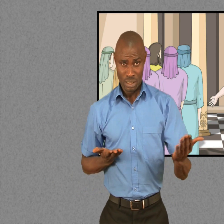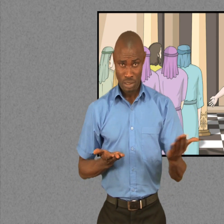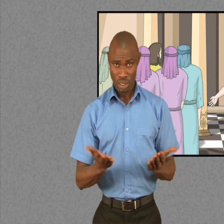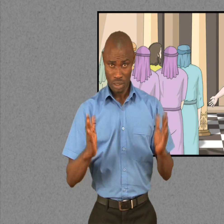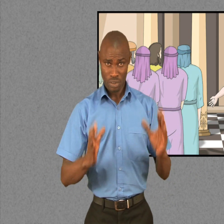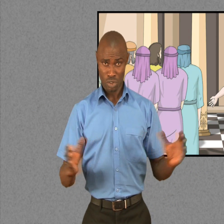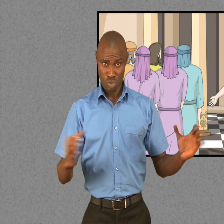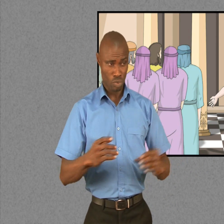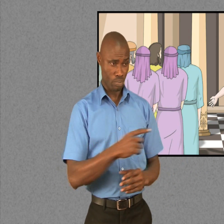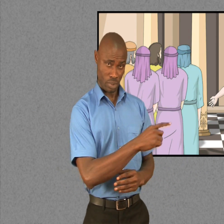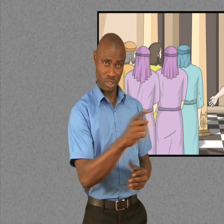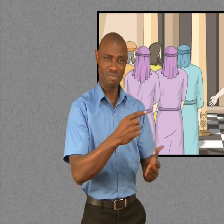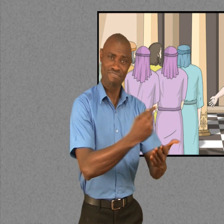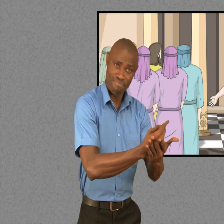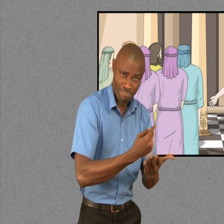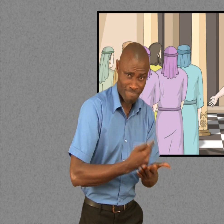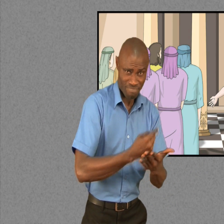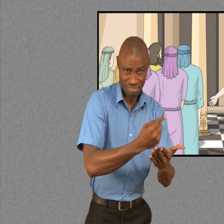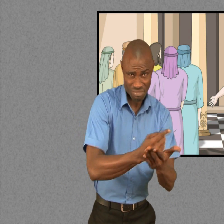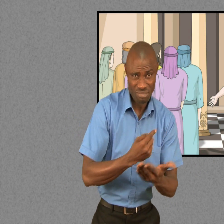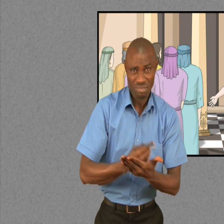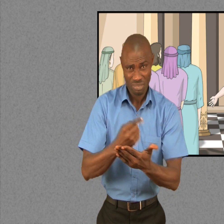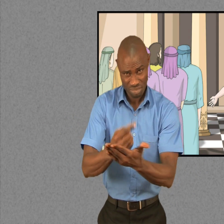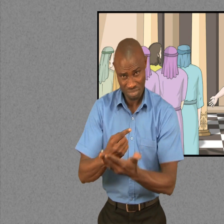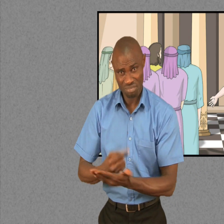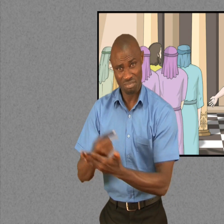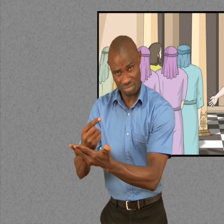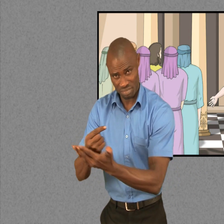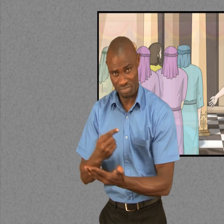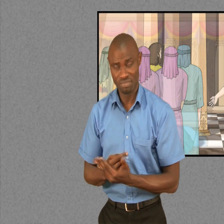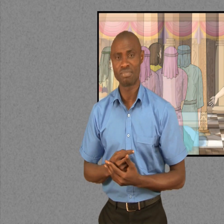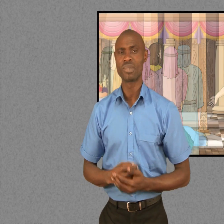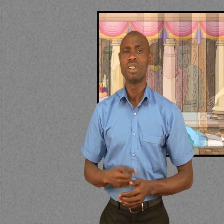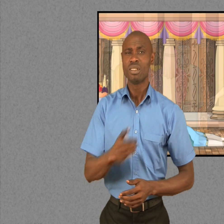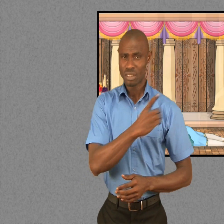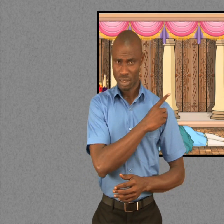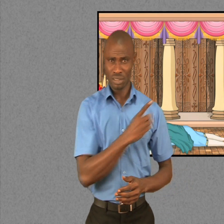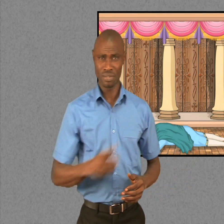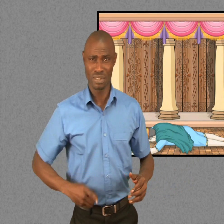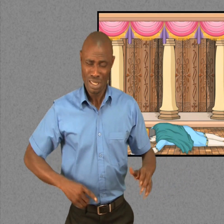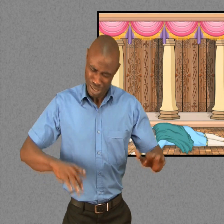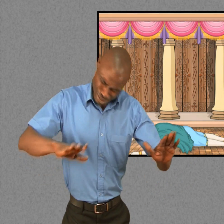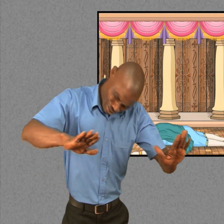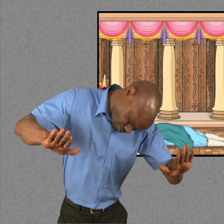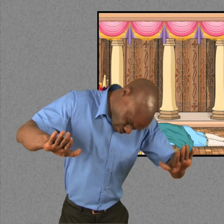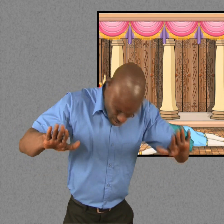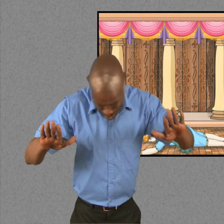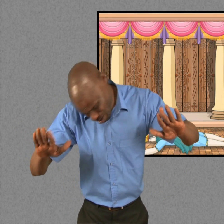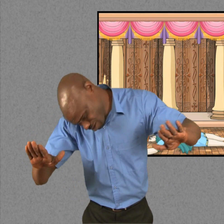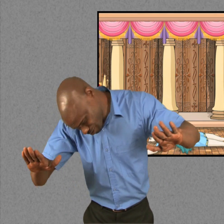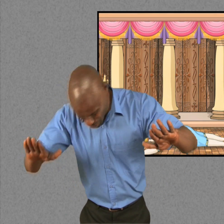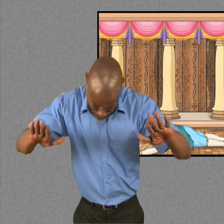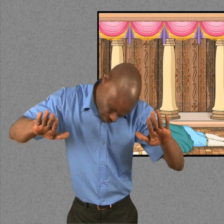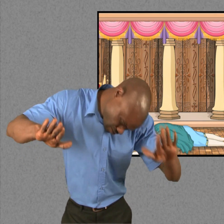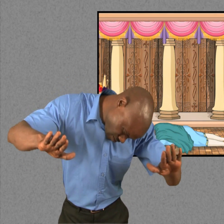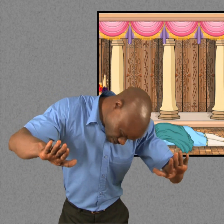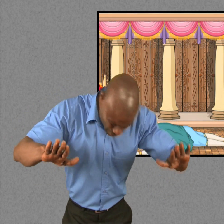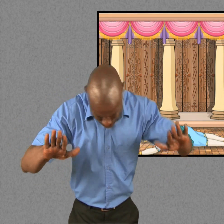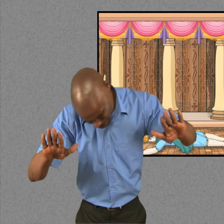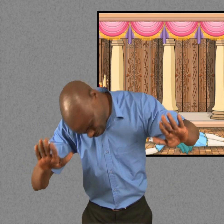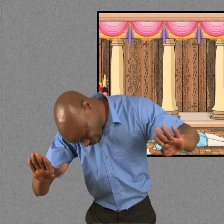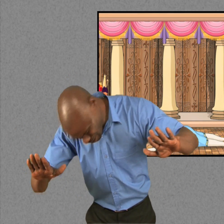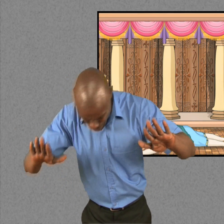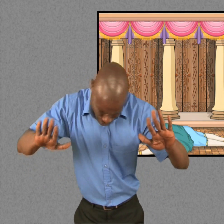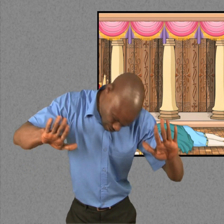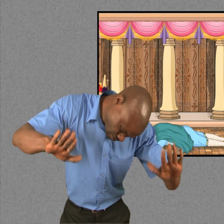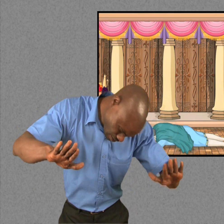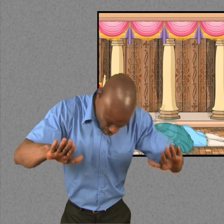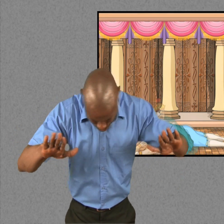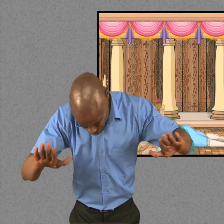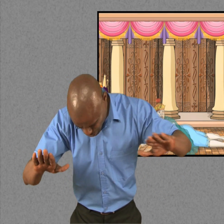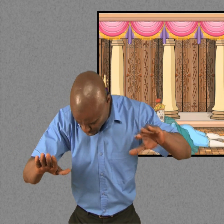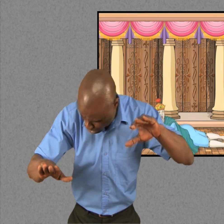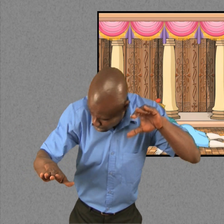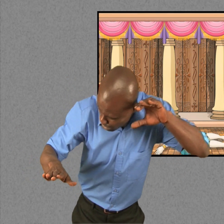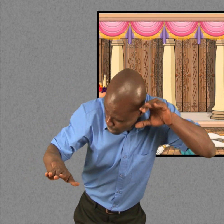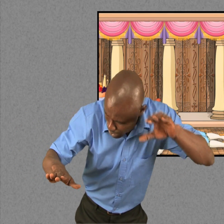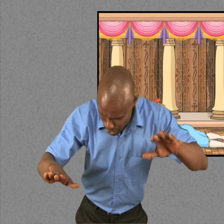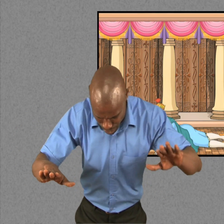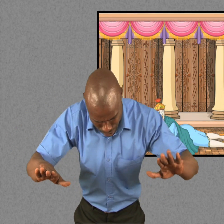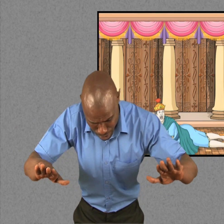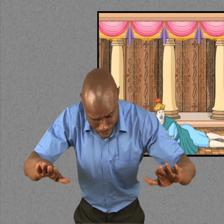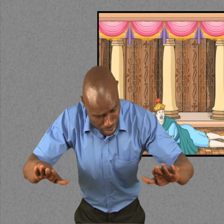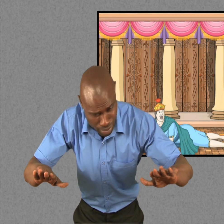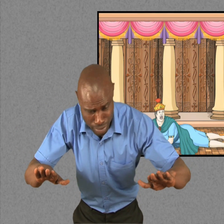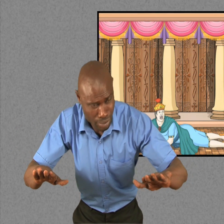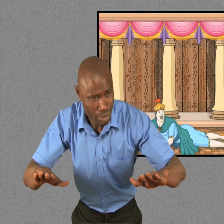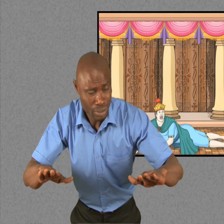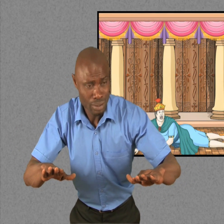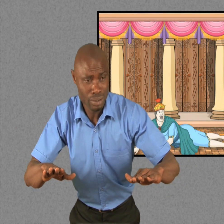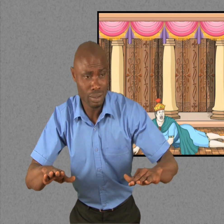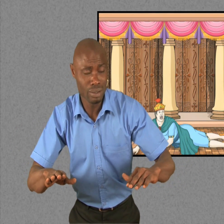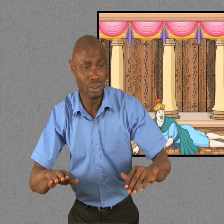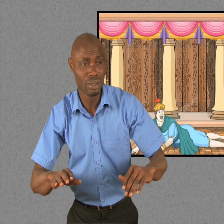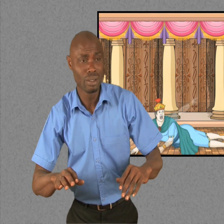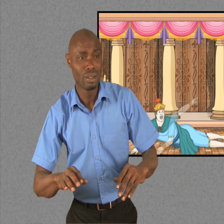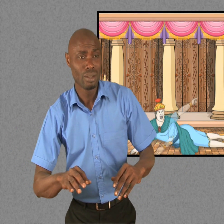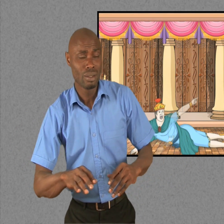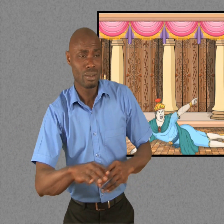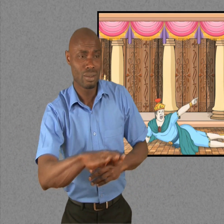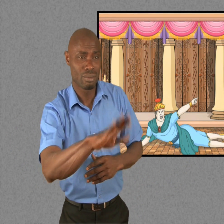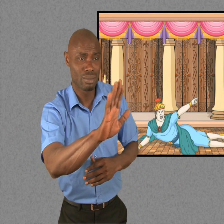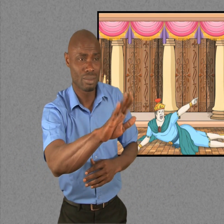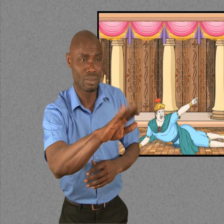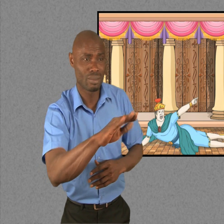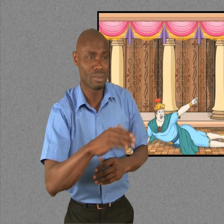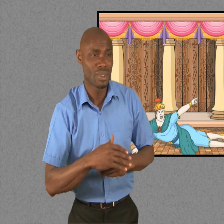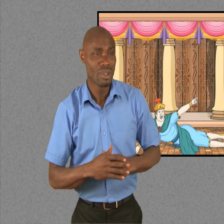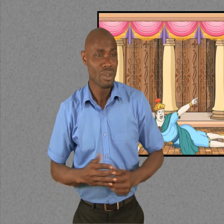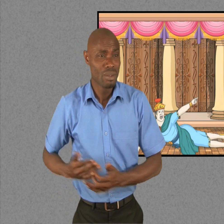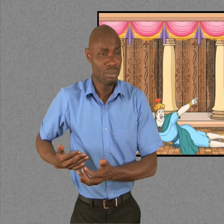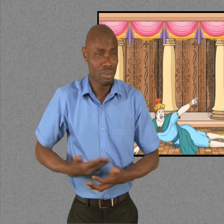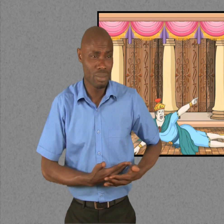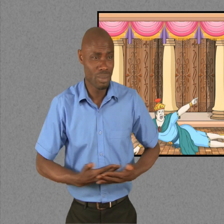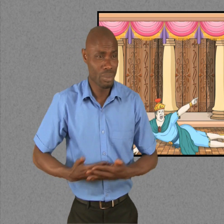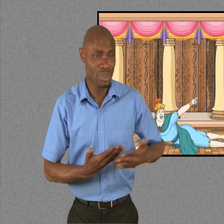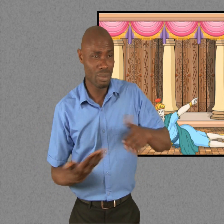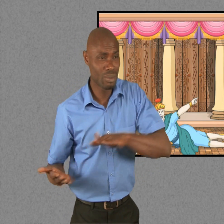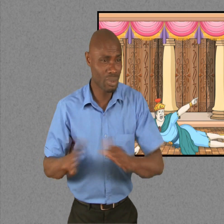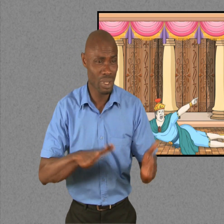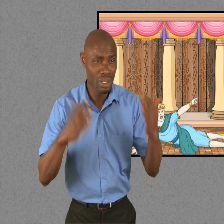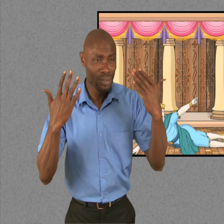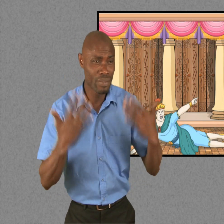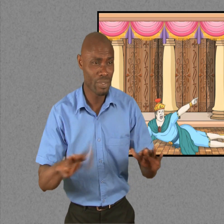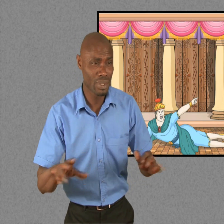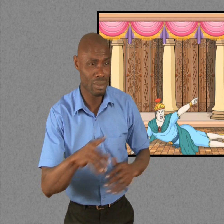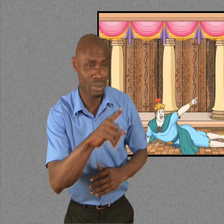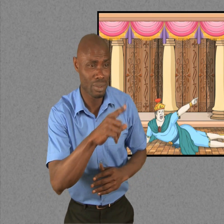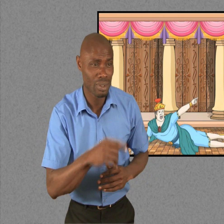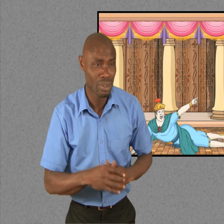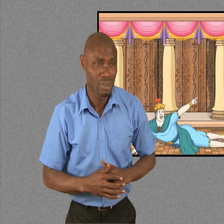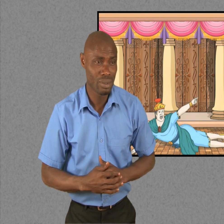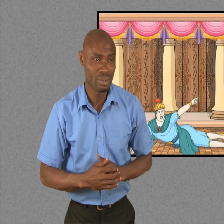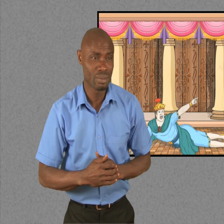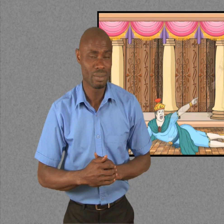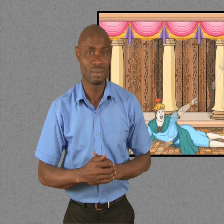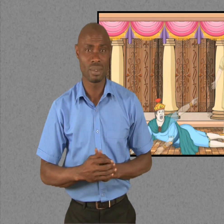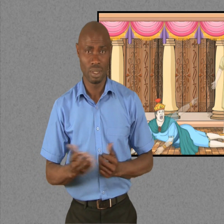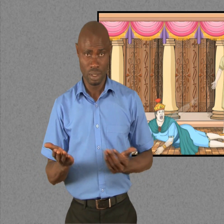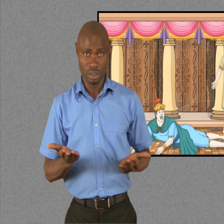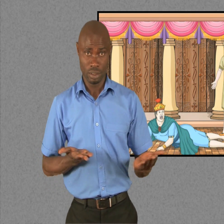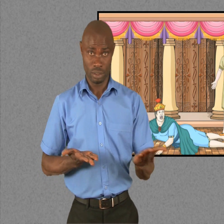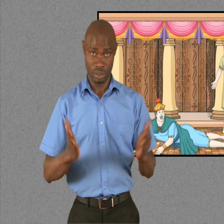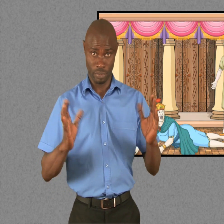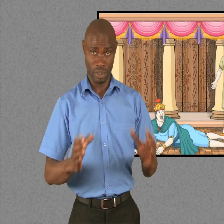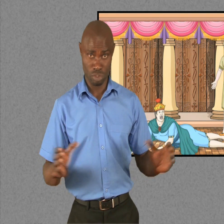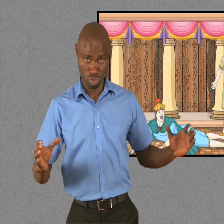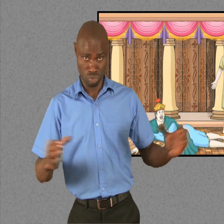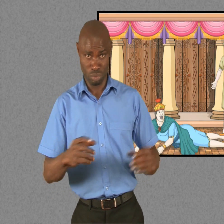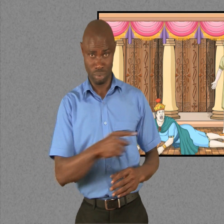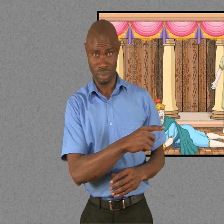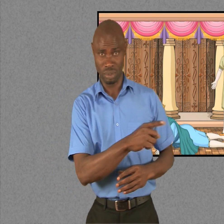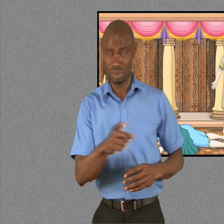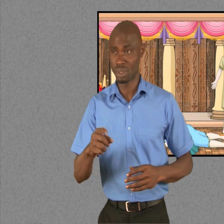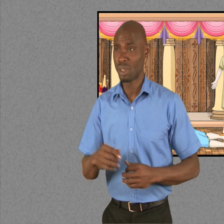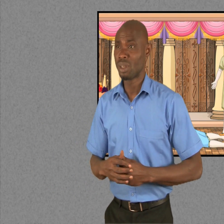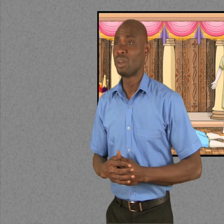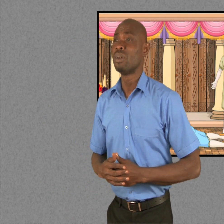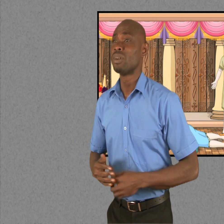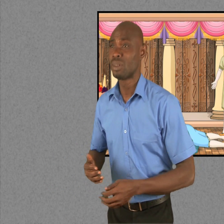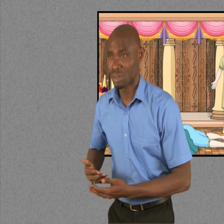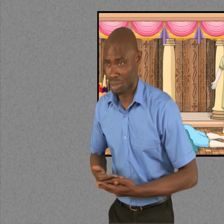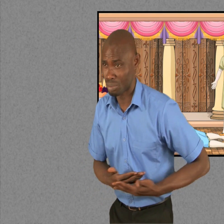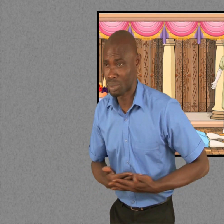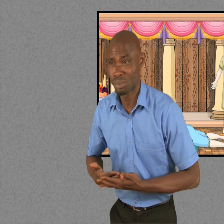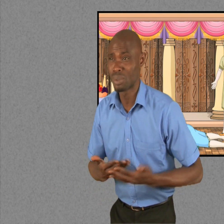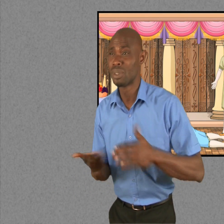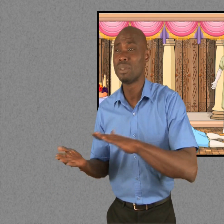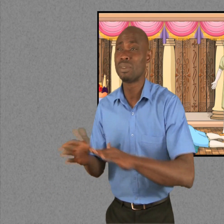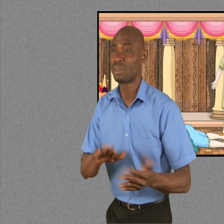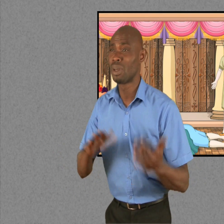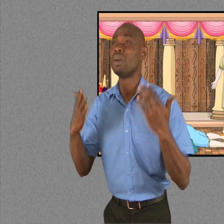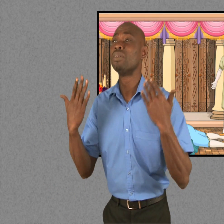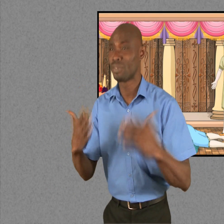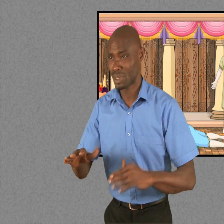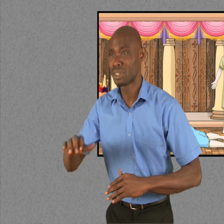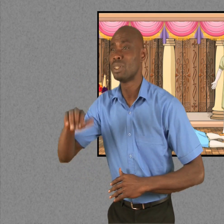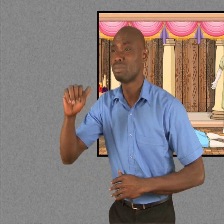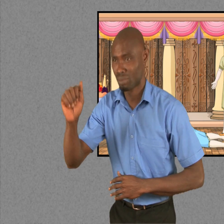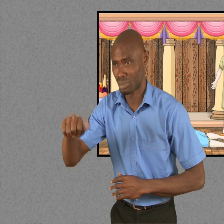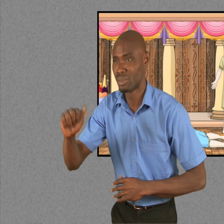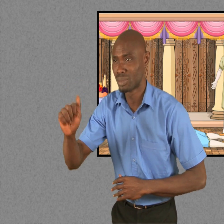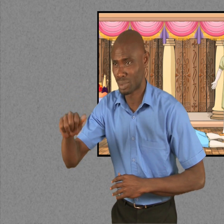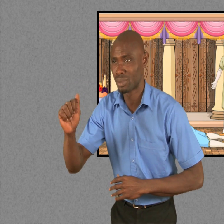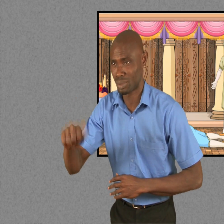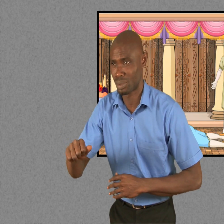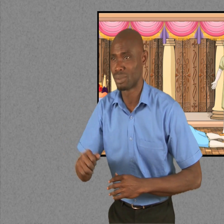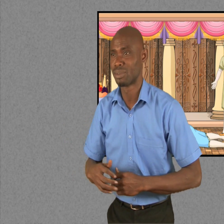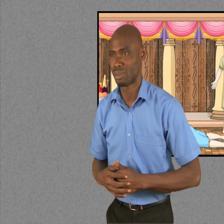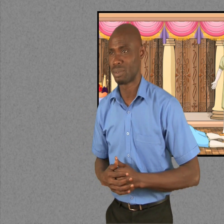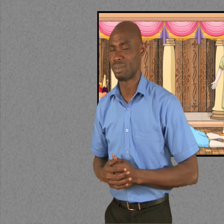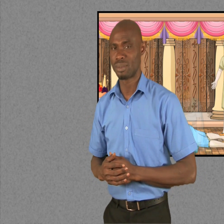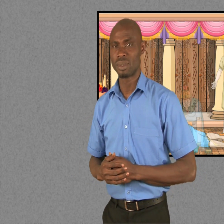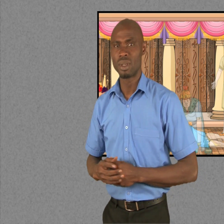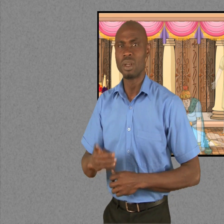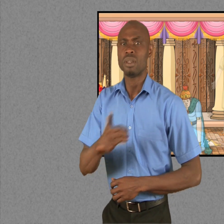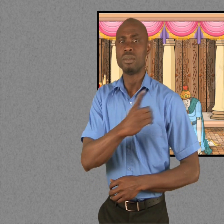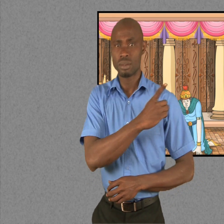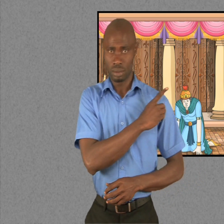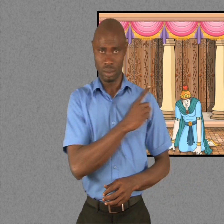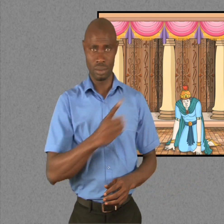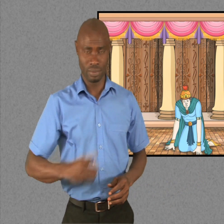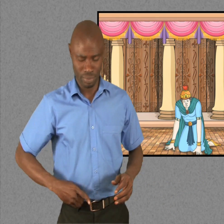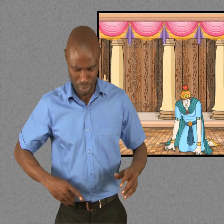When David saw that his servants were whispering to one another, he perceived that the child was dead. So he asked his servants, “Is the child dead?”